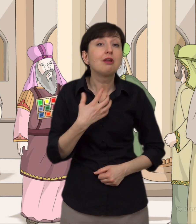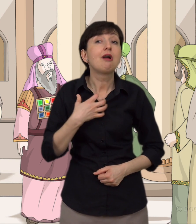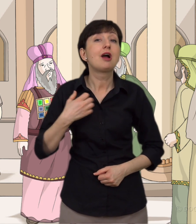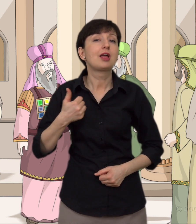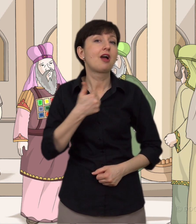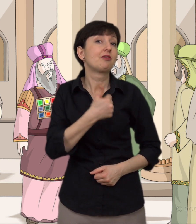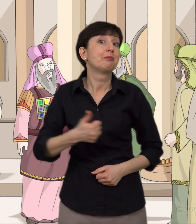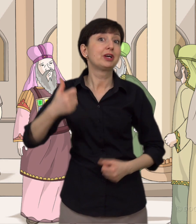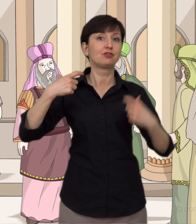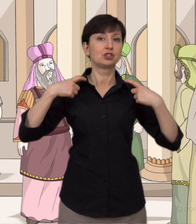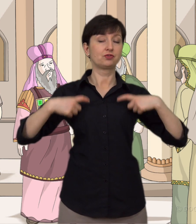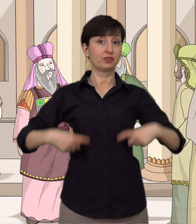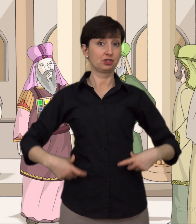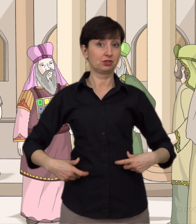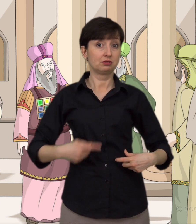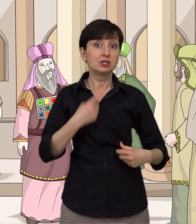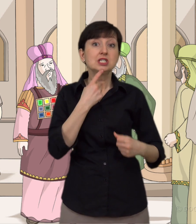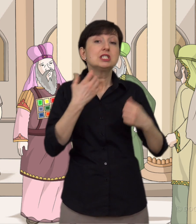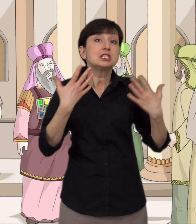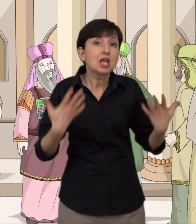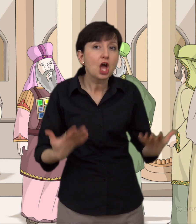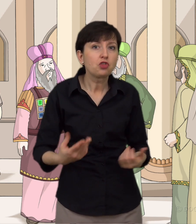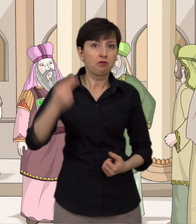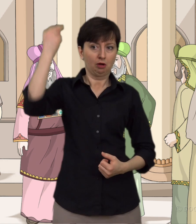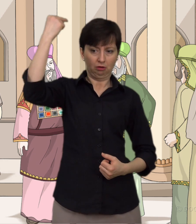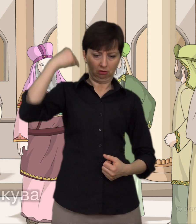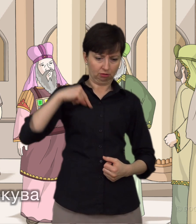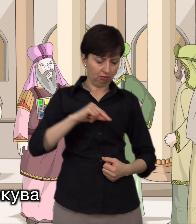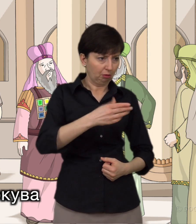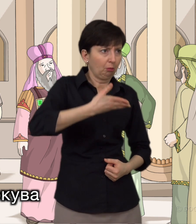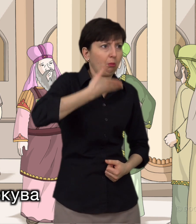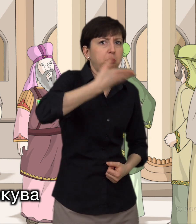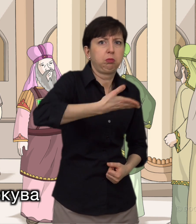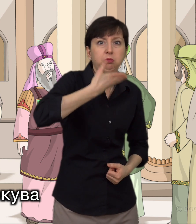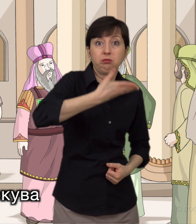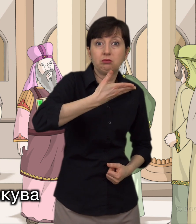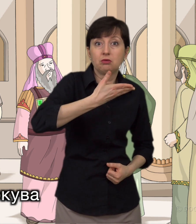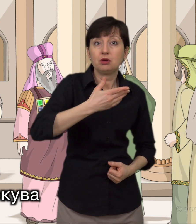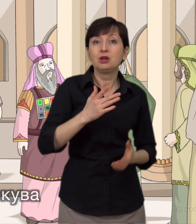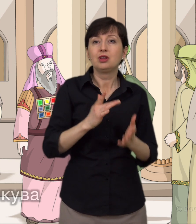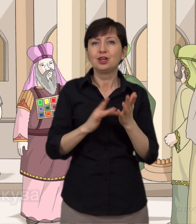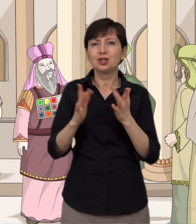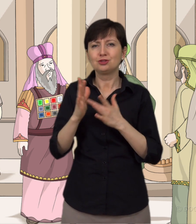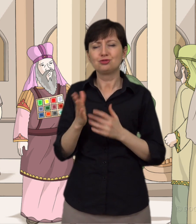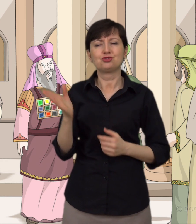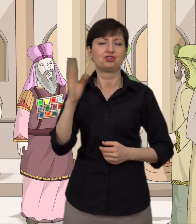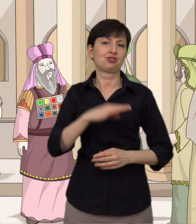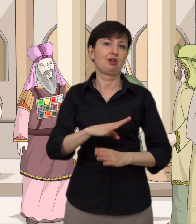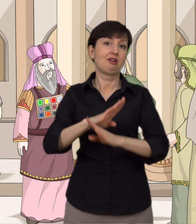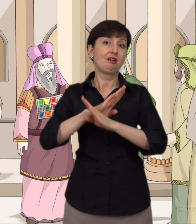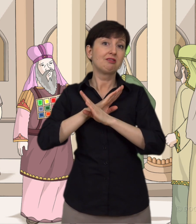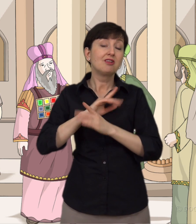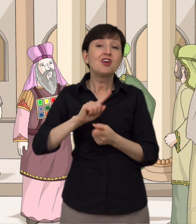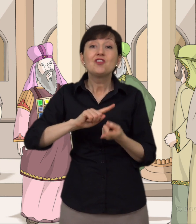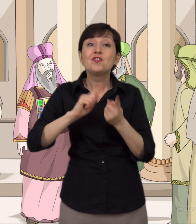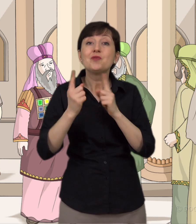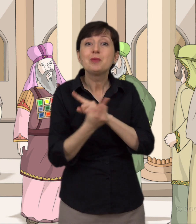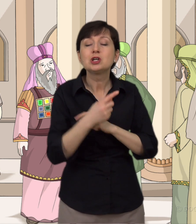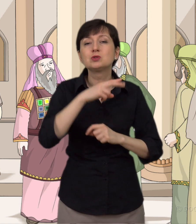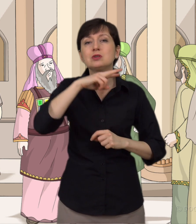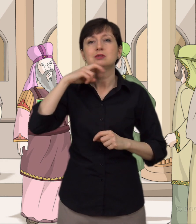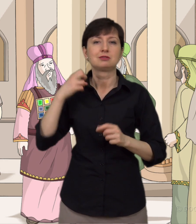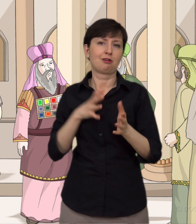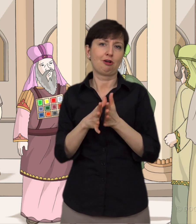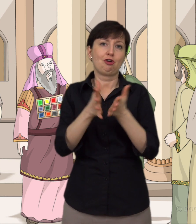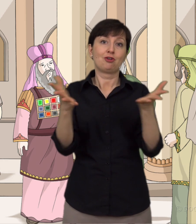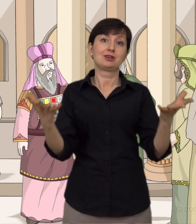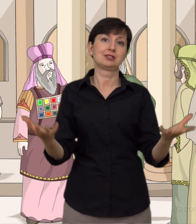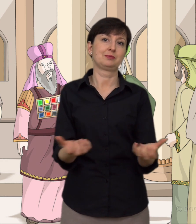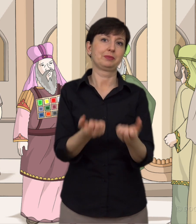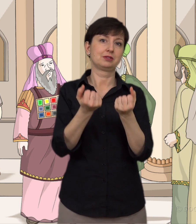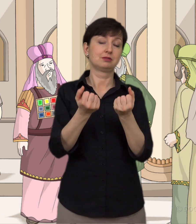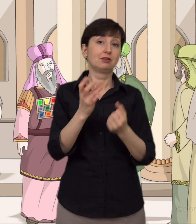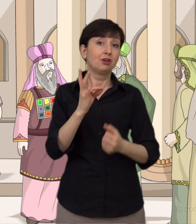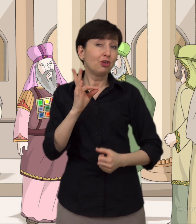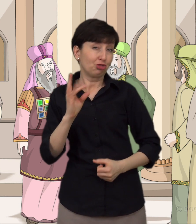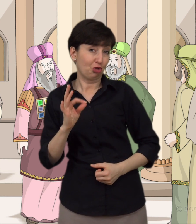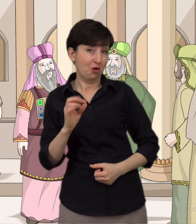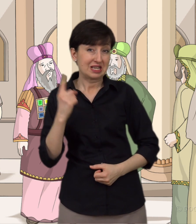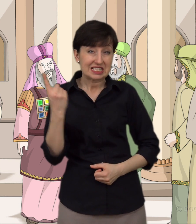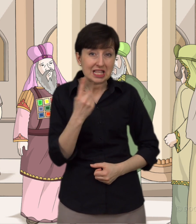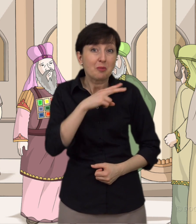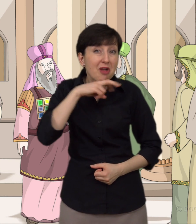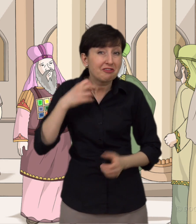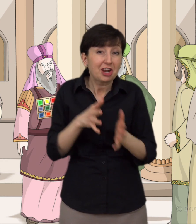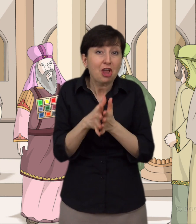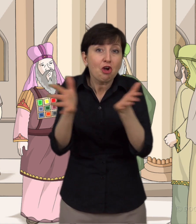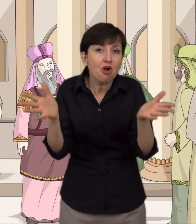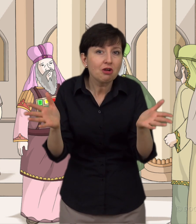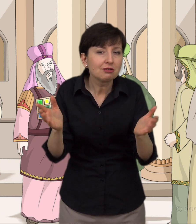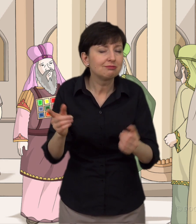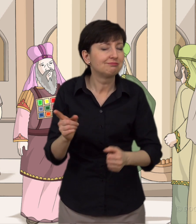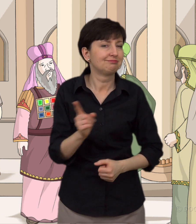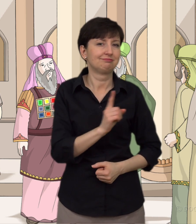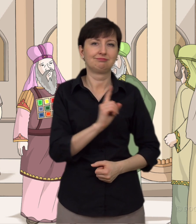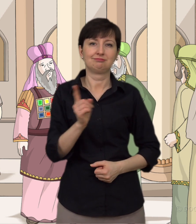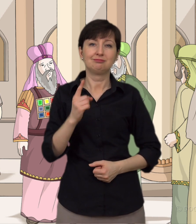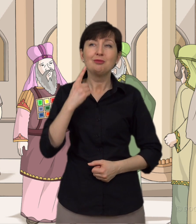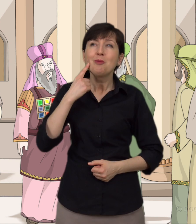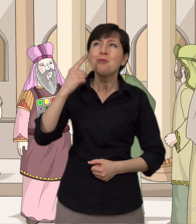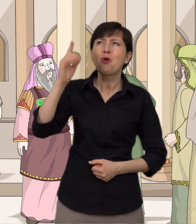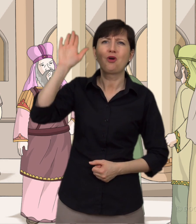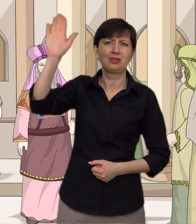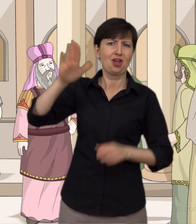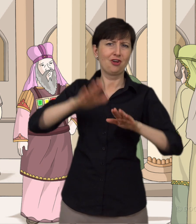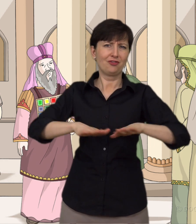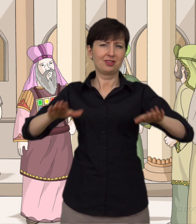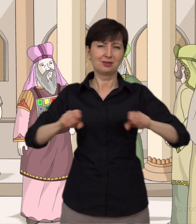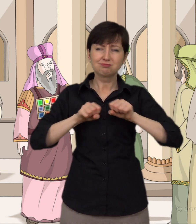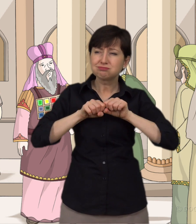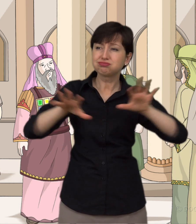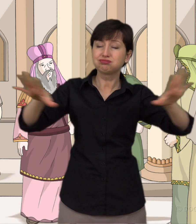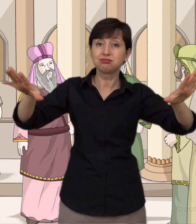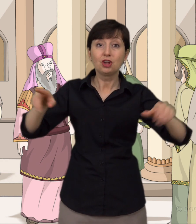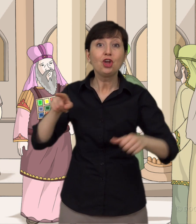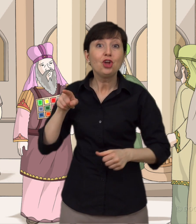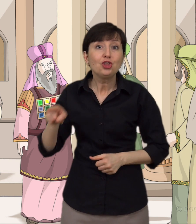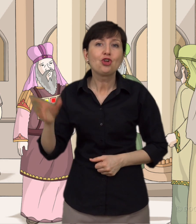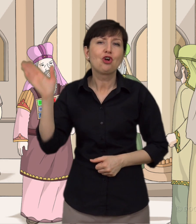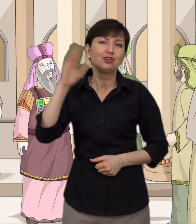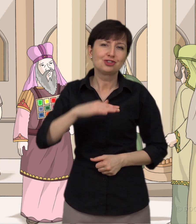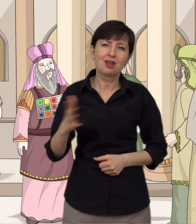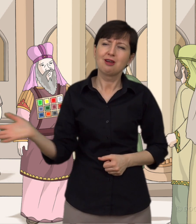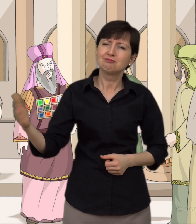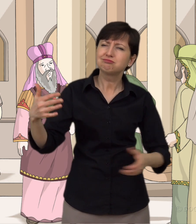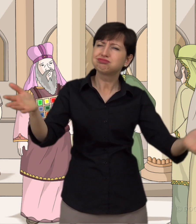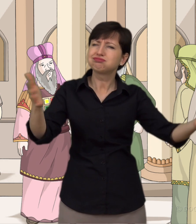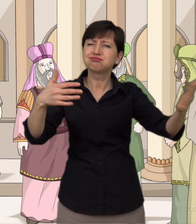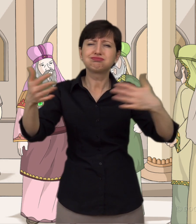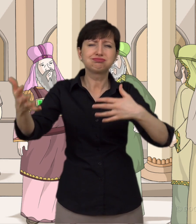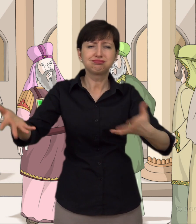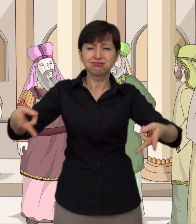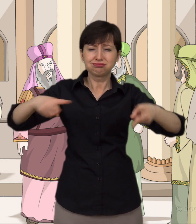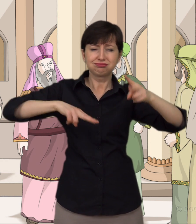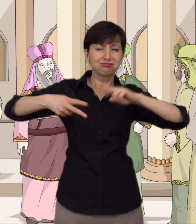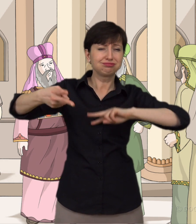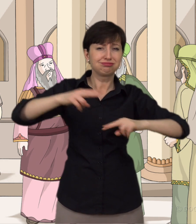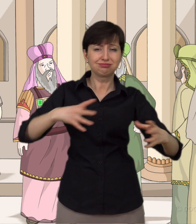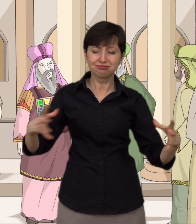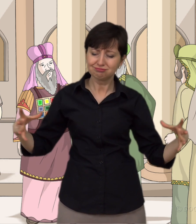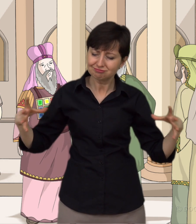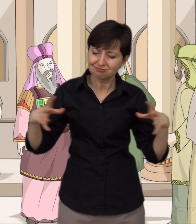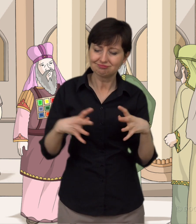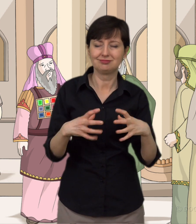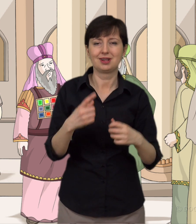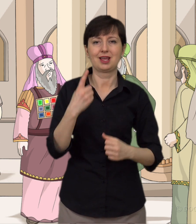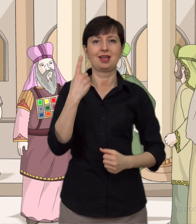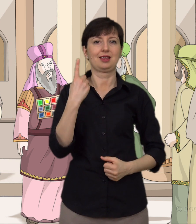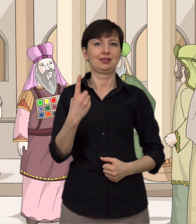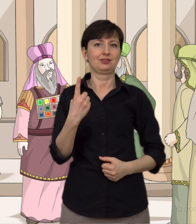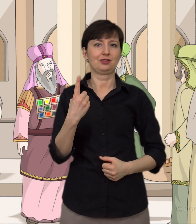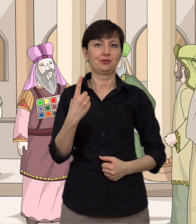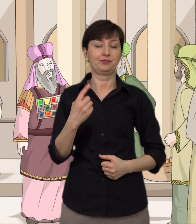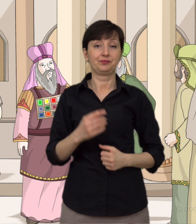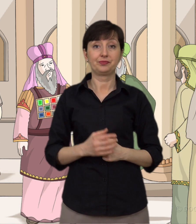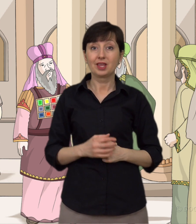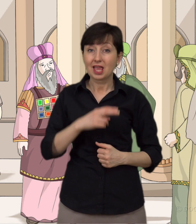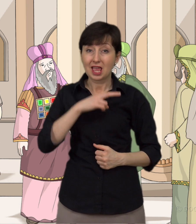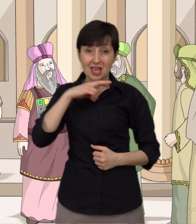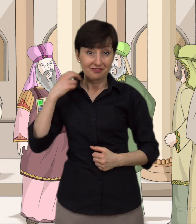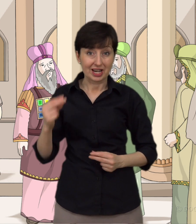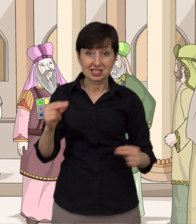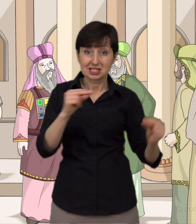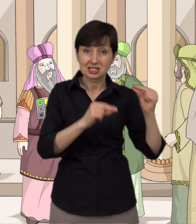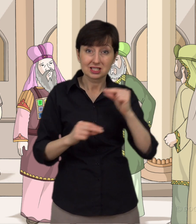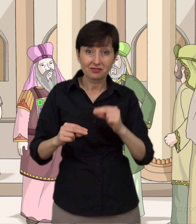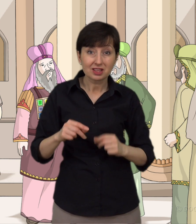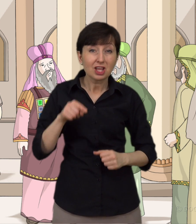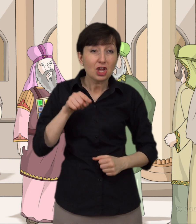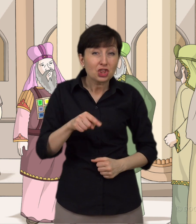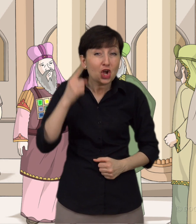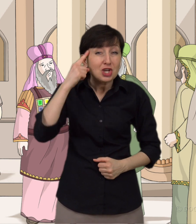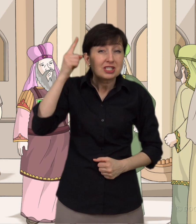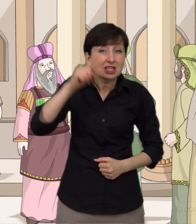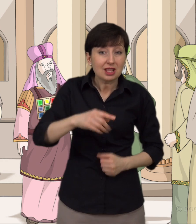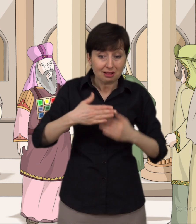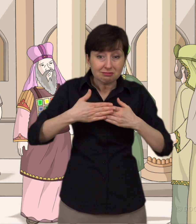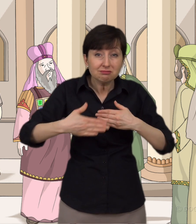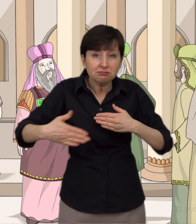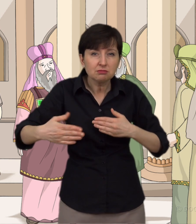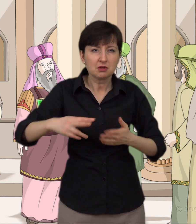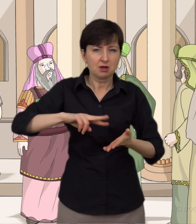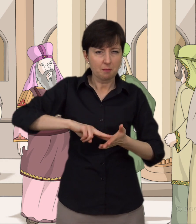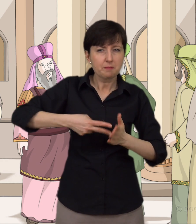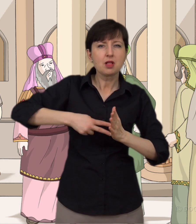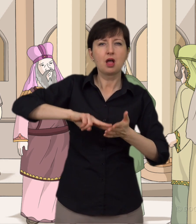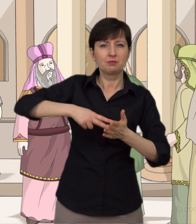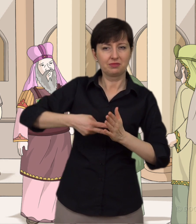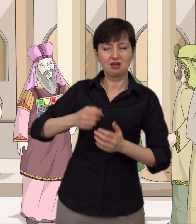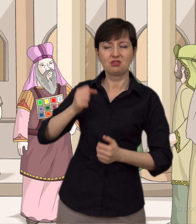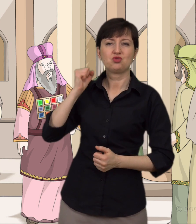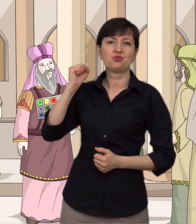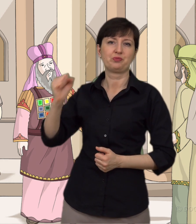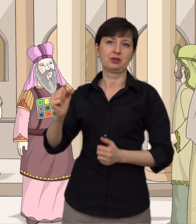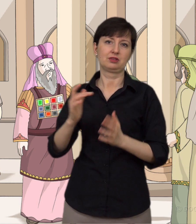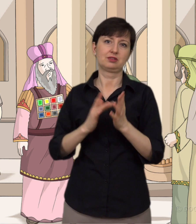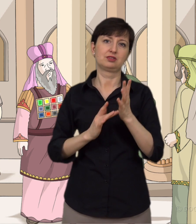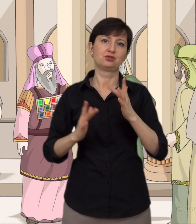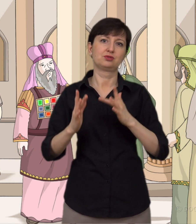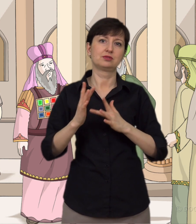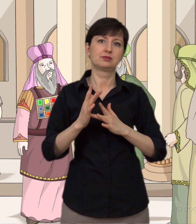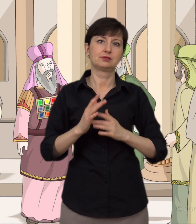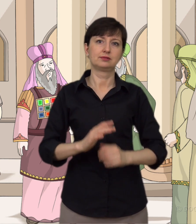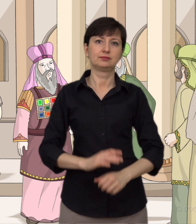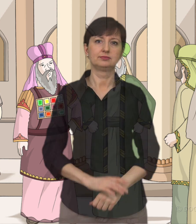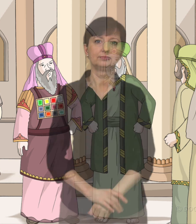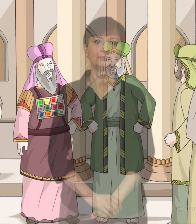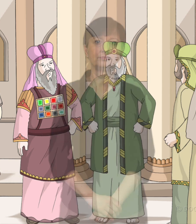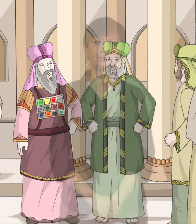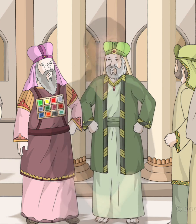Instead, as high priest that year, he was prophesying that Jesus would die for the nation, and not only for the nation, but also for the scattered children of God, to gather them together into one.